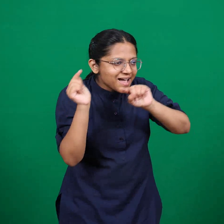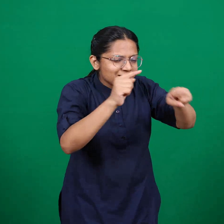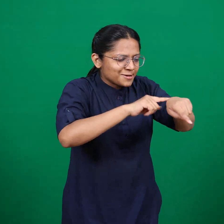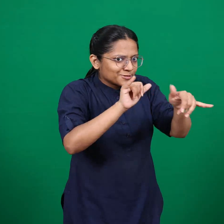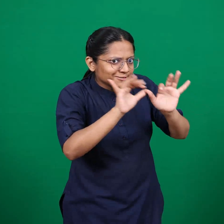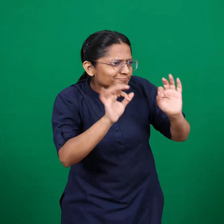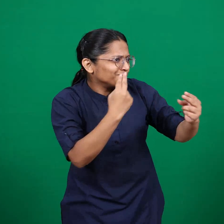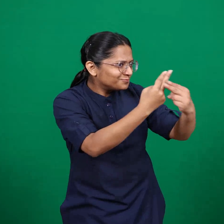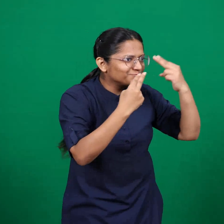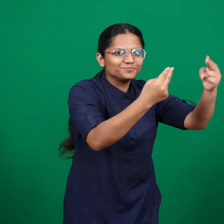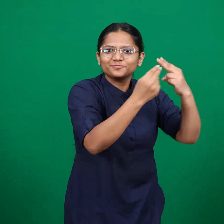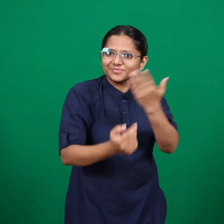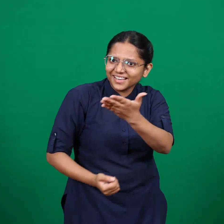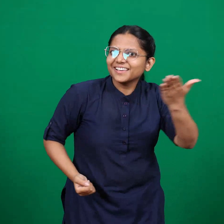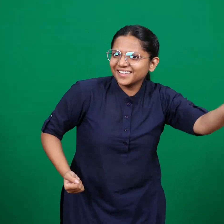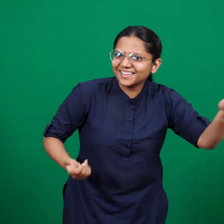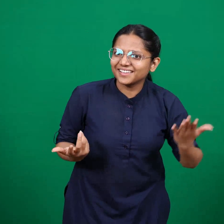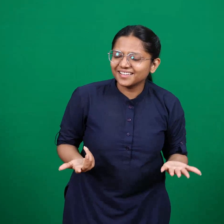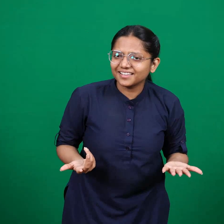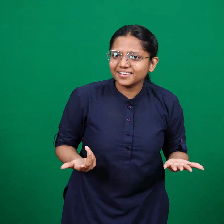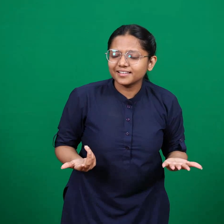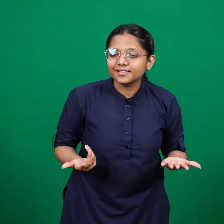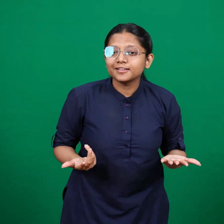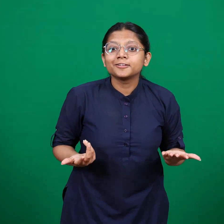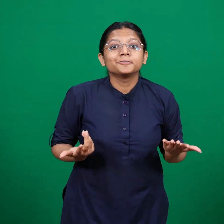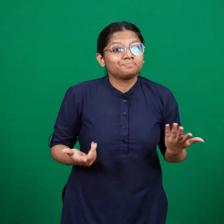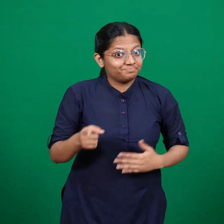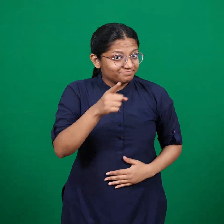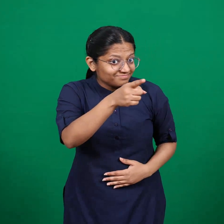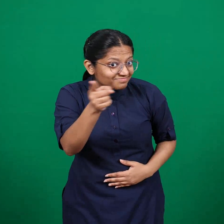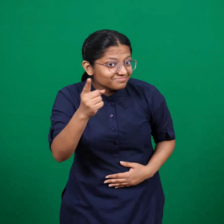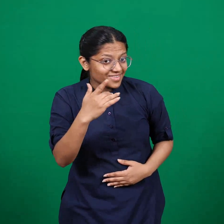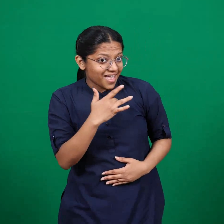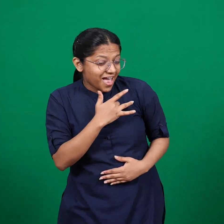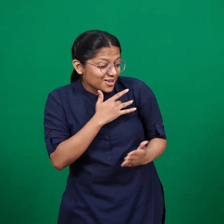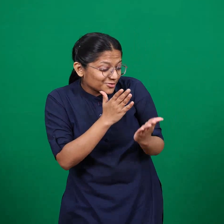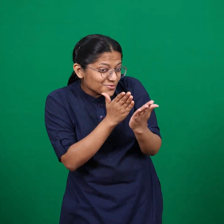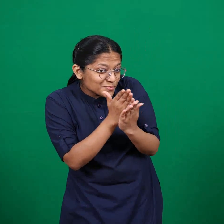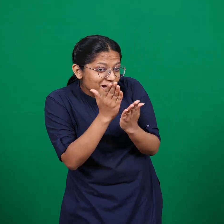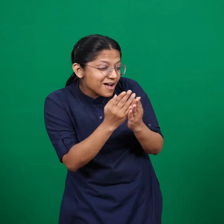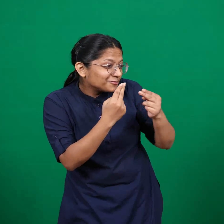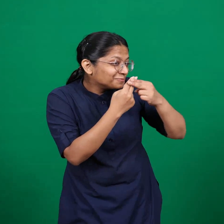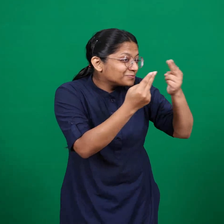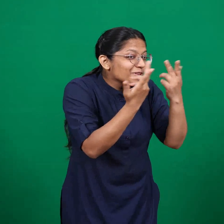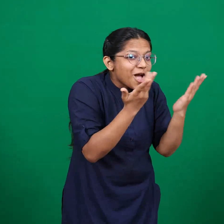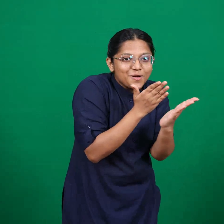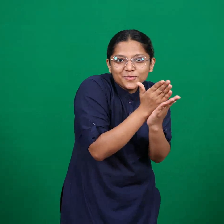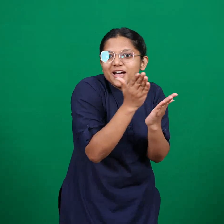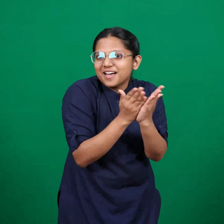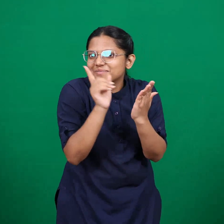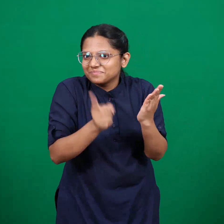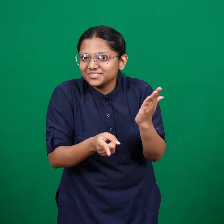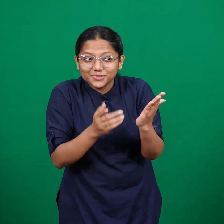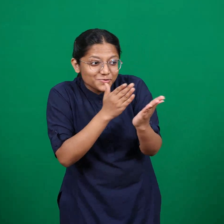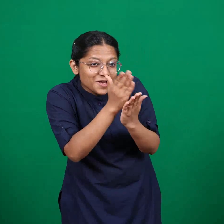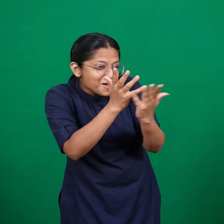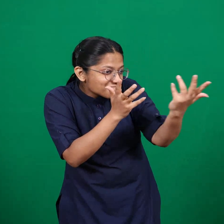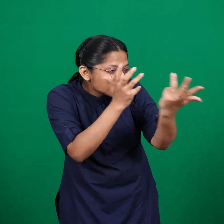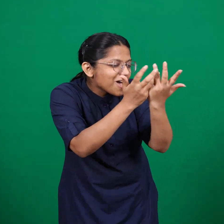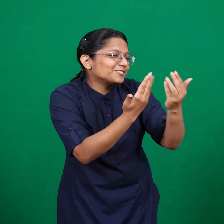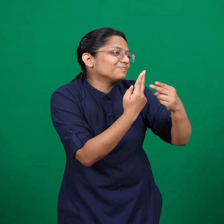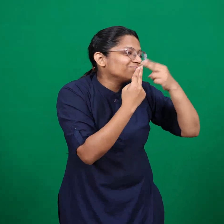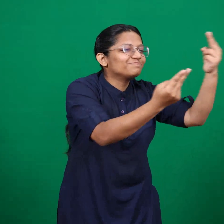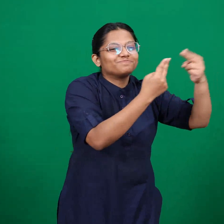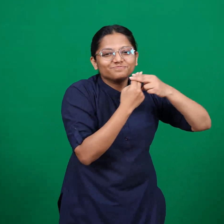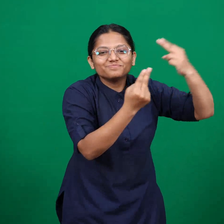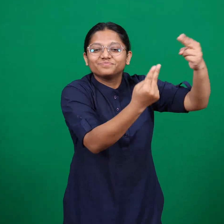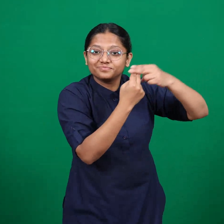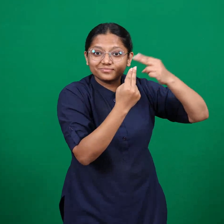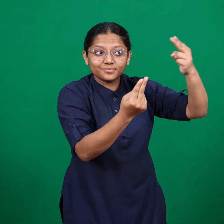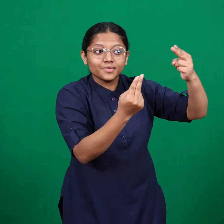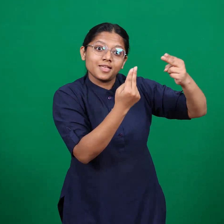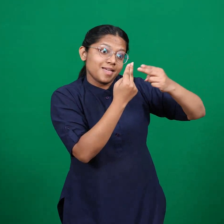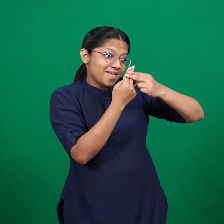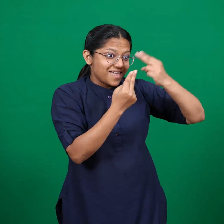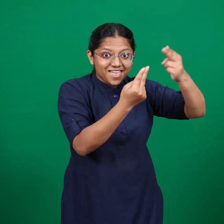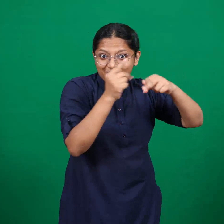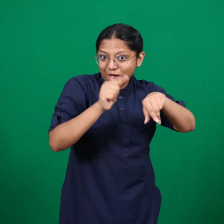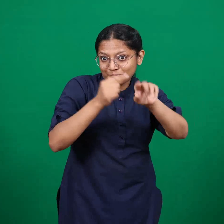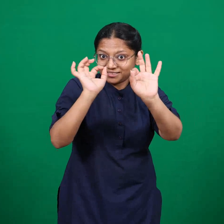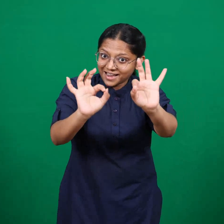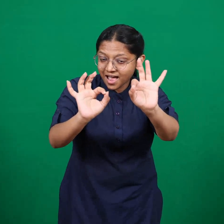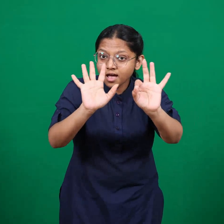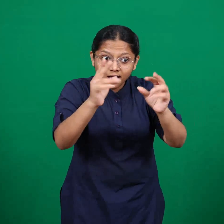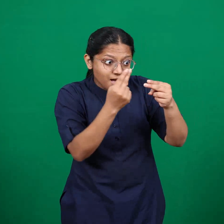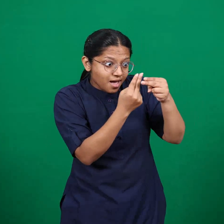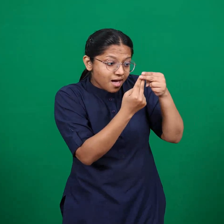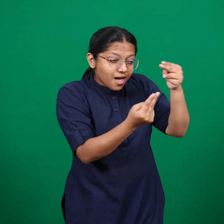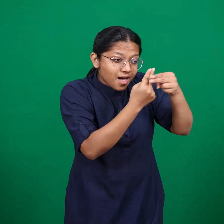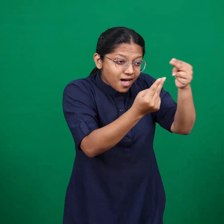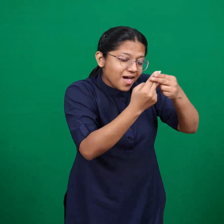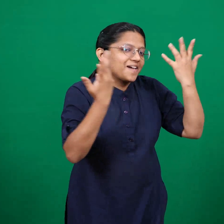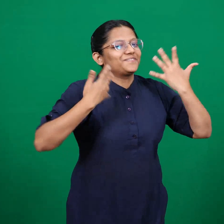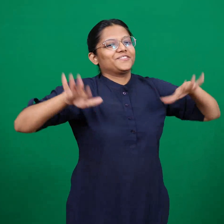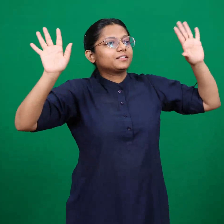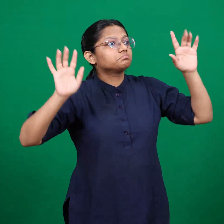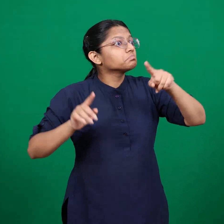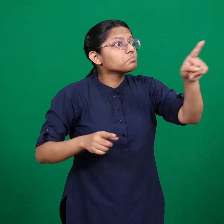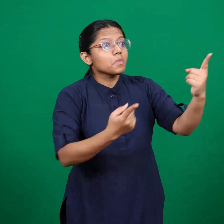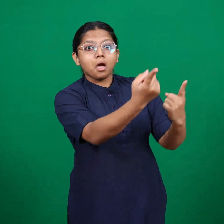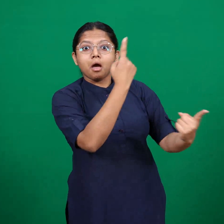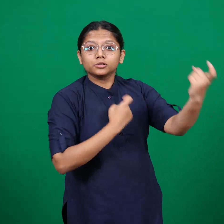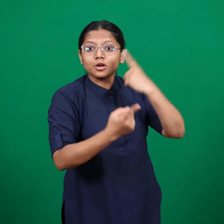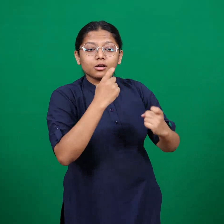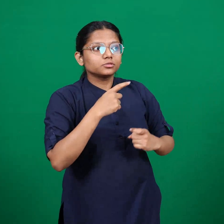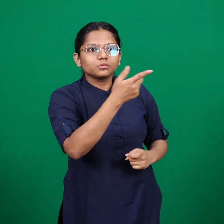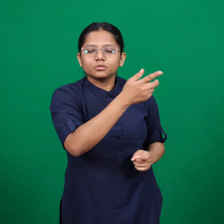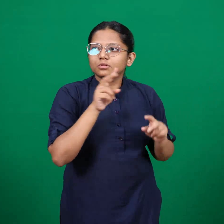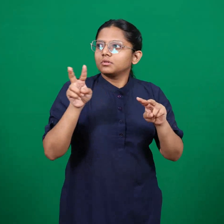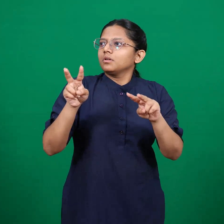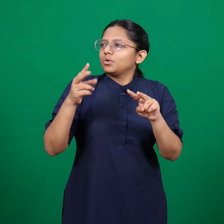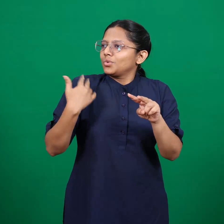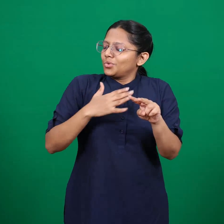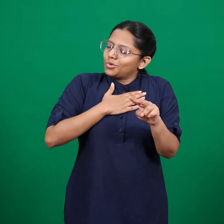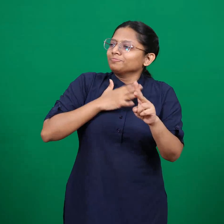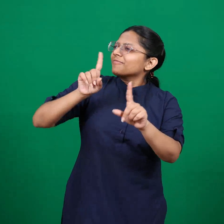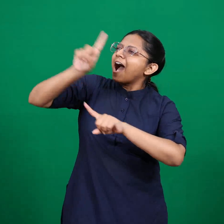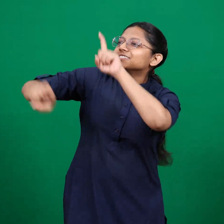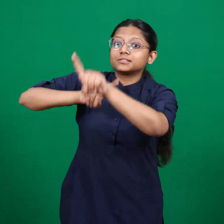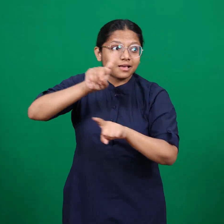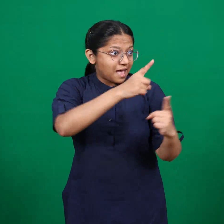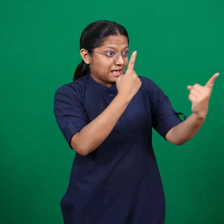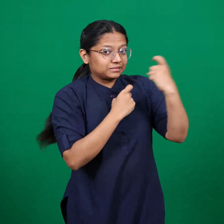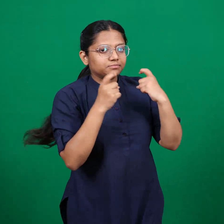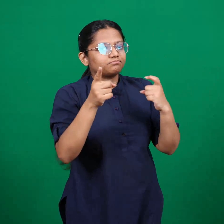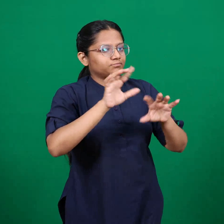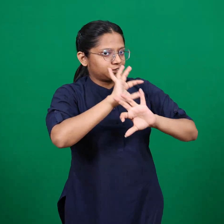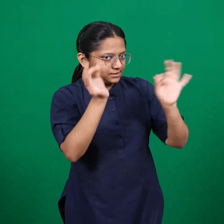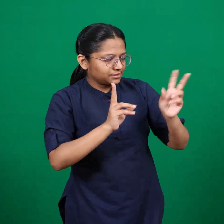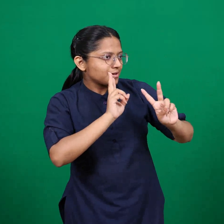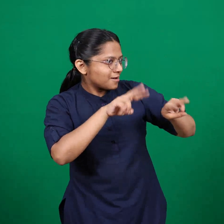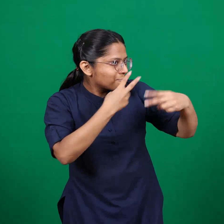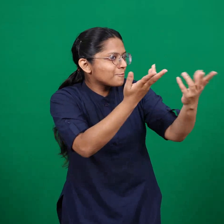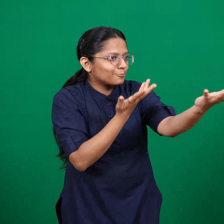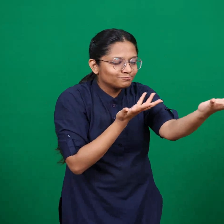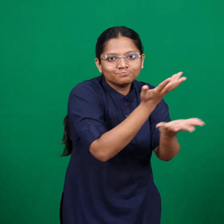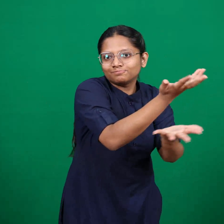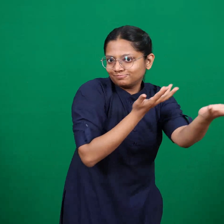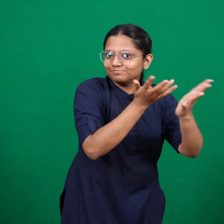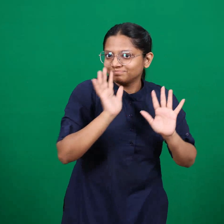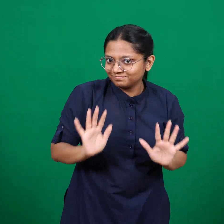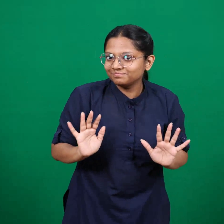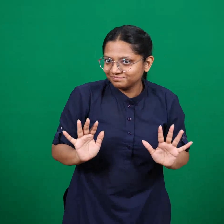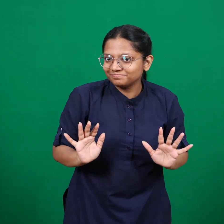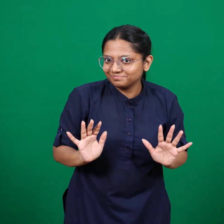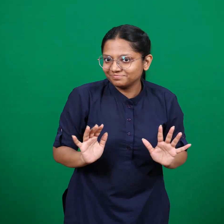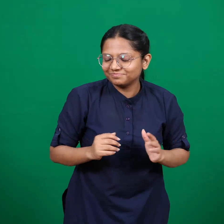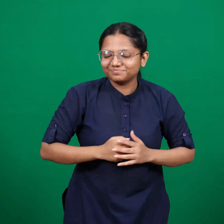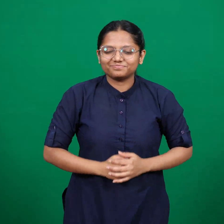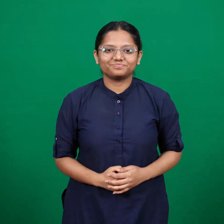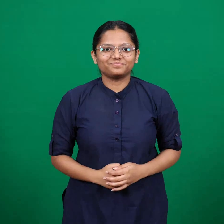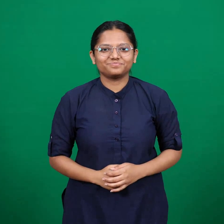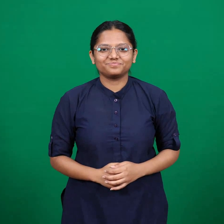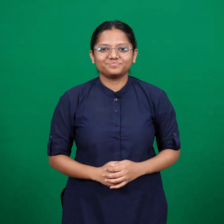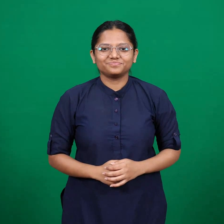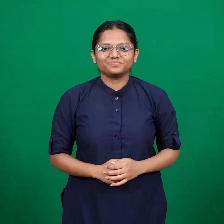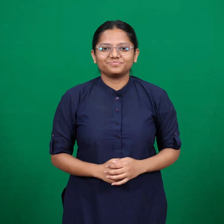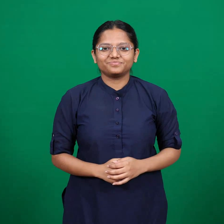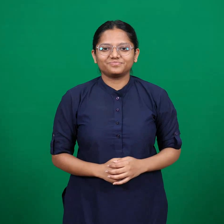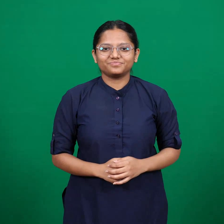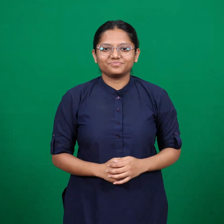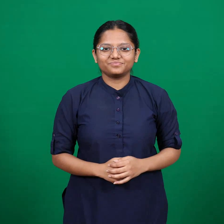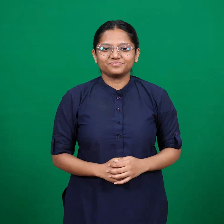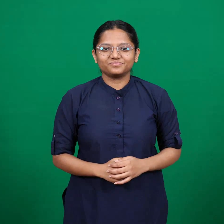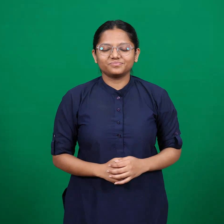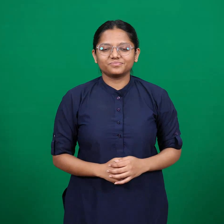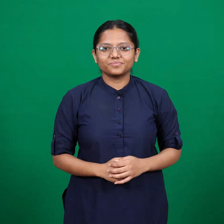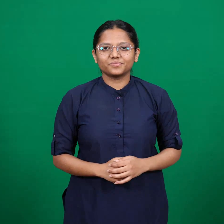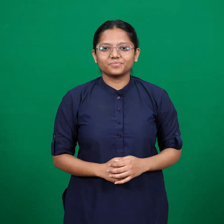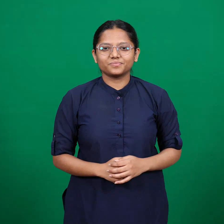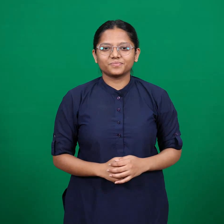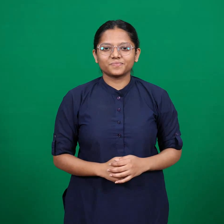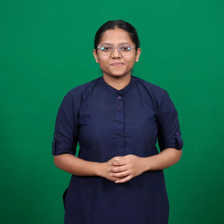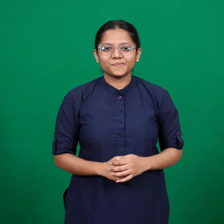Let your speech always be gracious, seasoned with salt, so that you may know how to answer everyone.